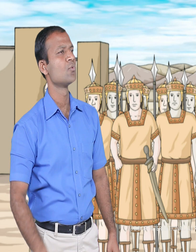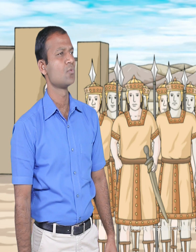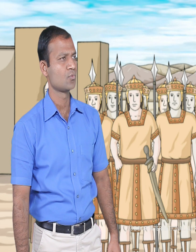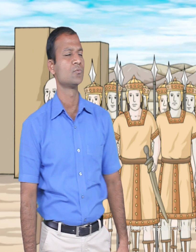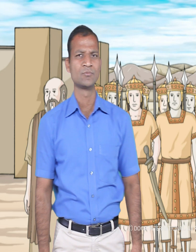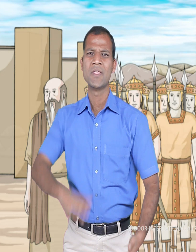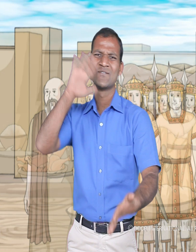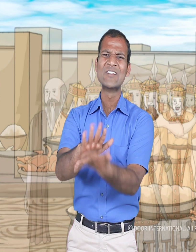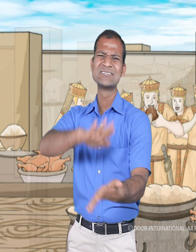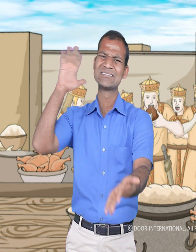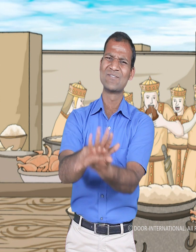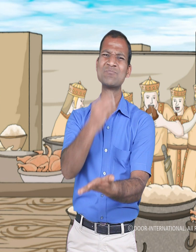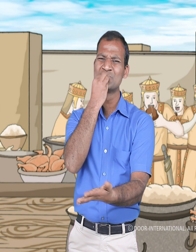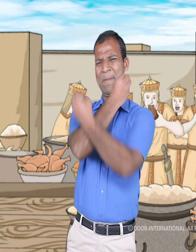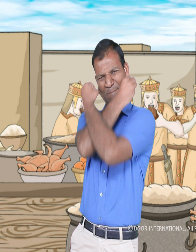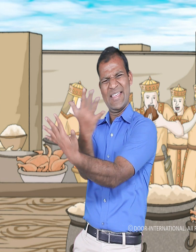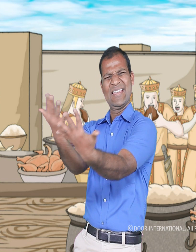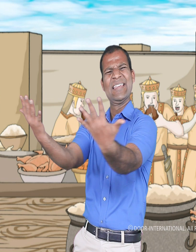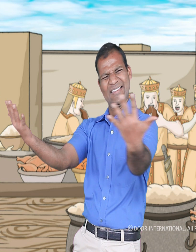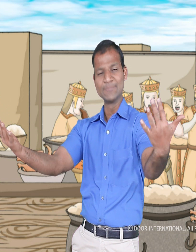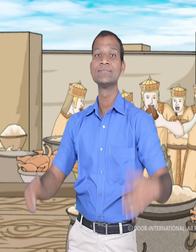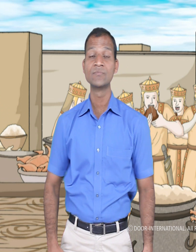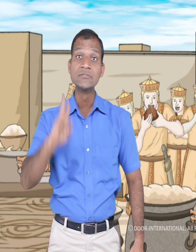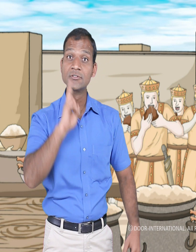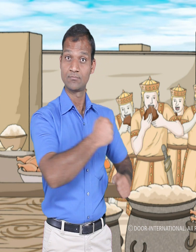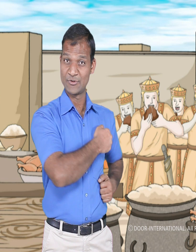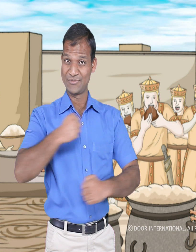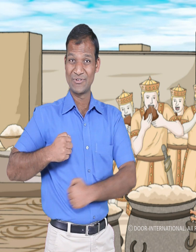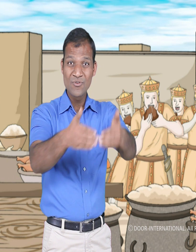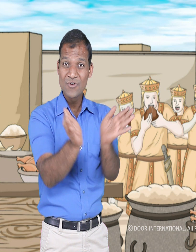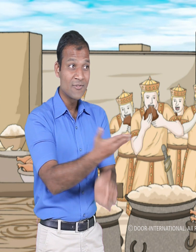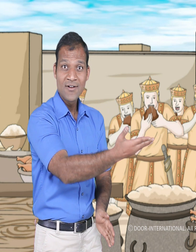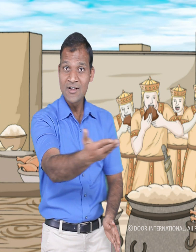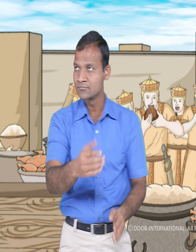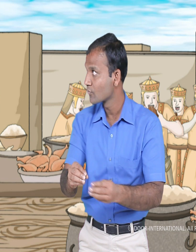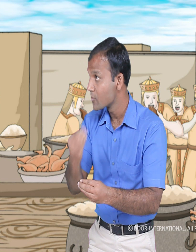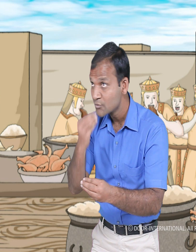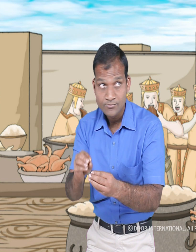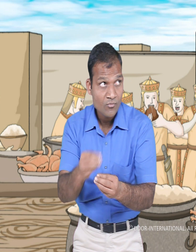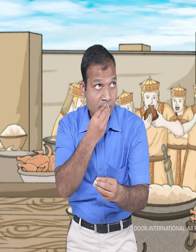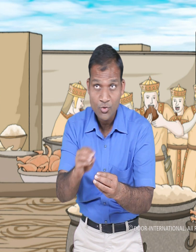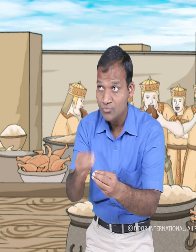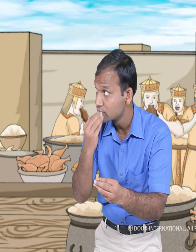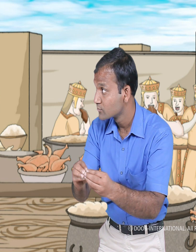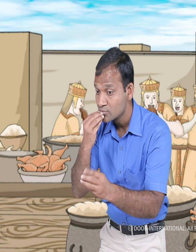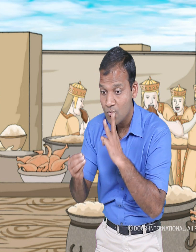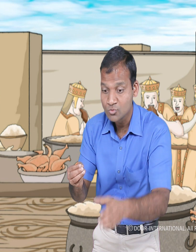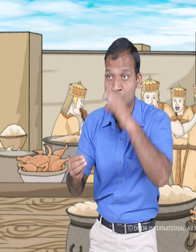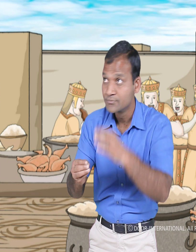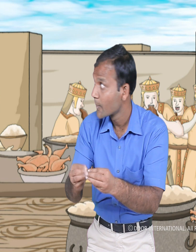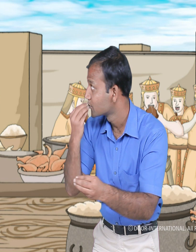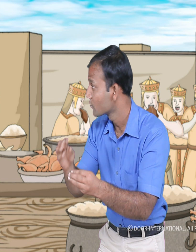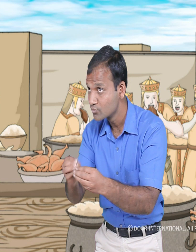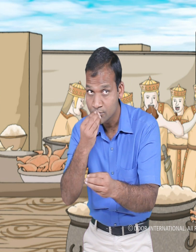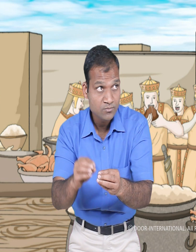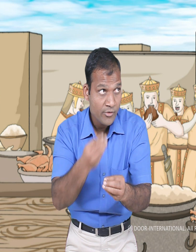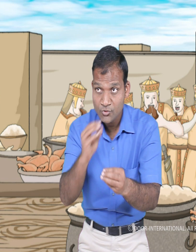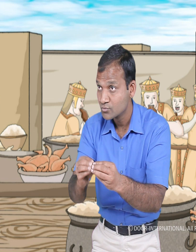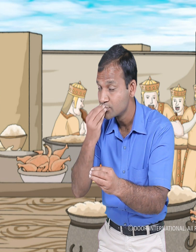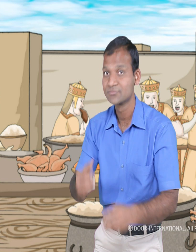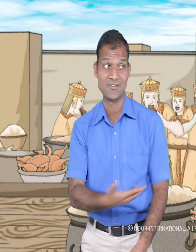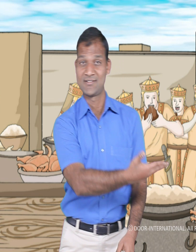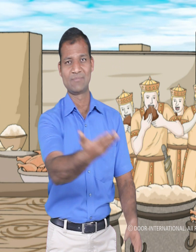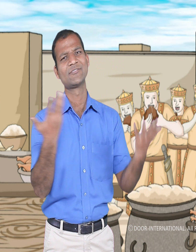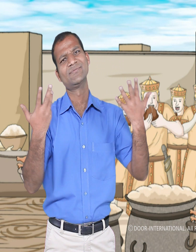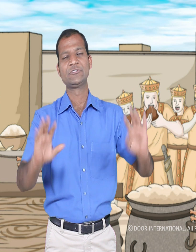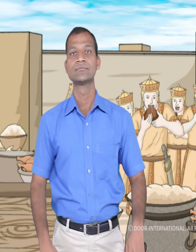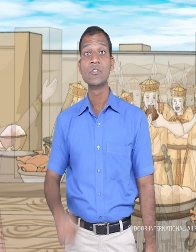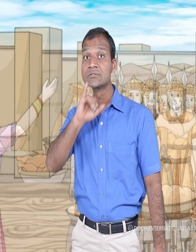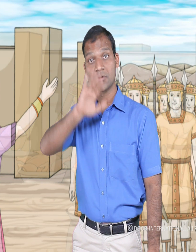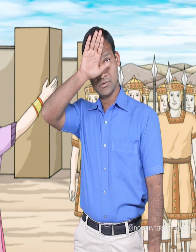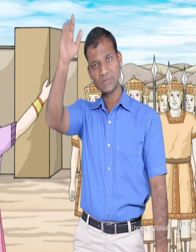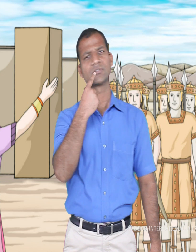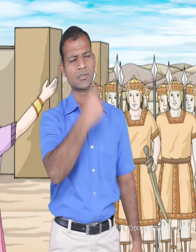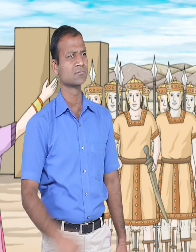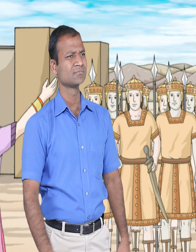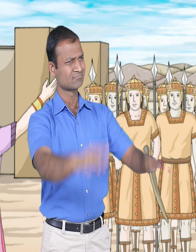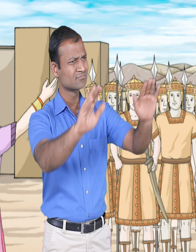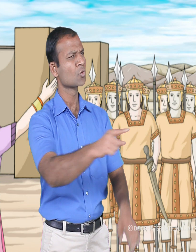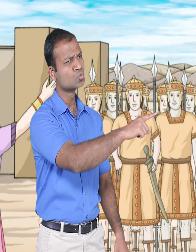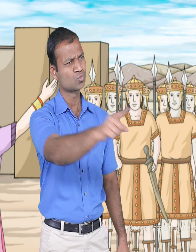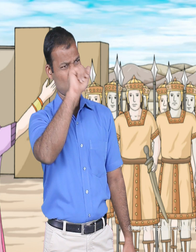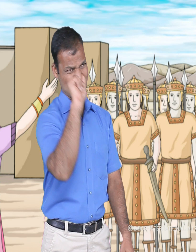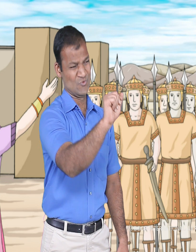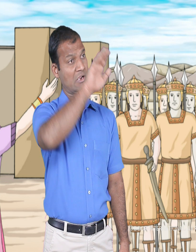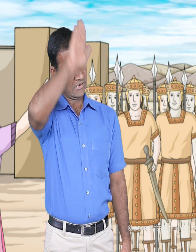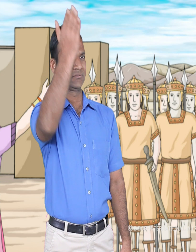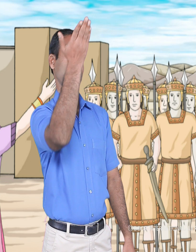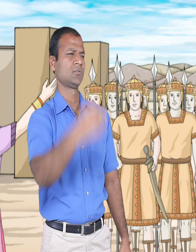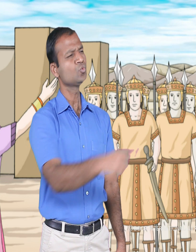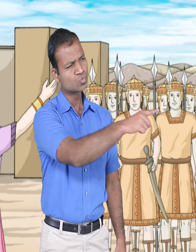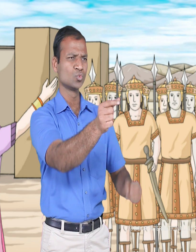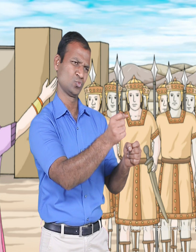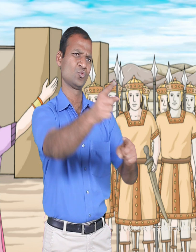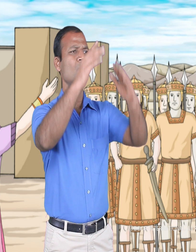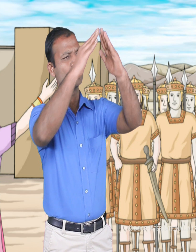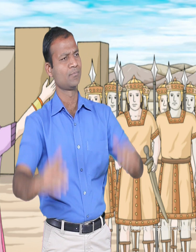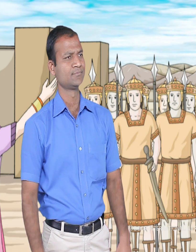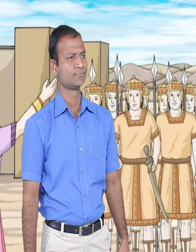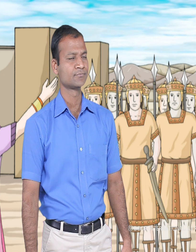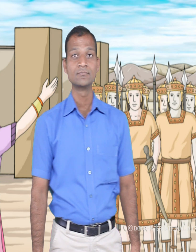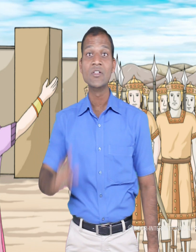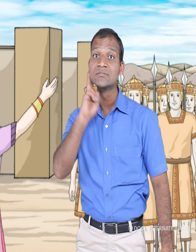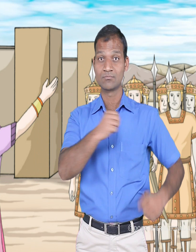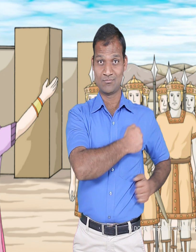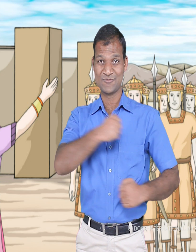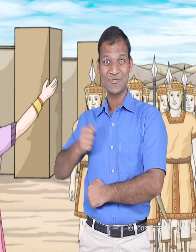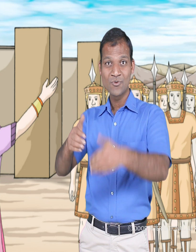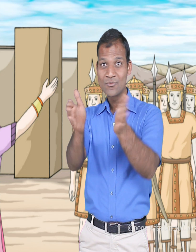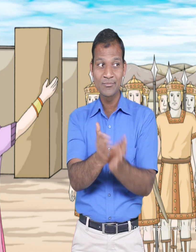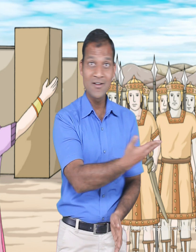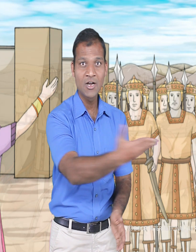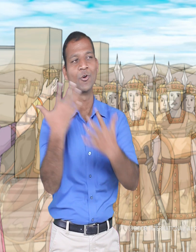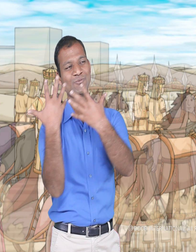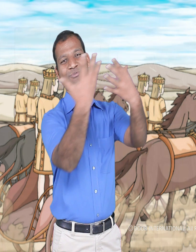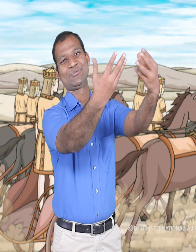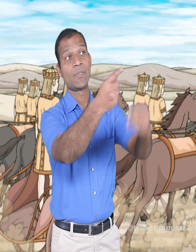So the king prepared a great feast for them, and after they had finished eating and drinking, he sent them away, and they returned to their master.